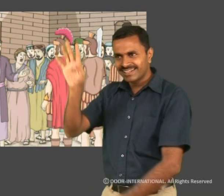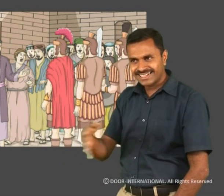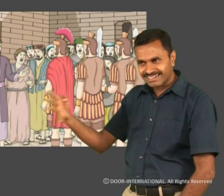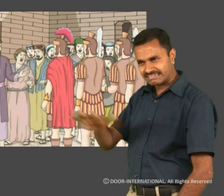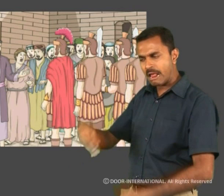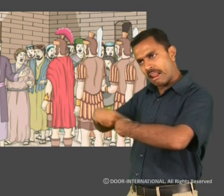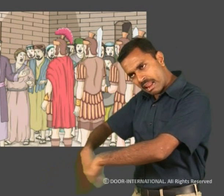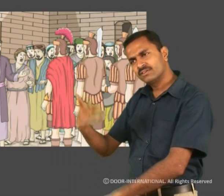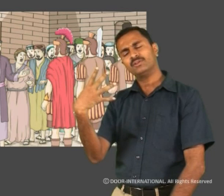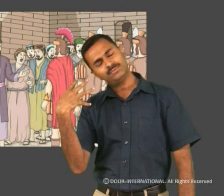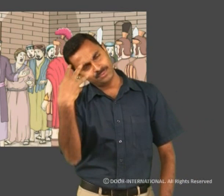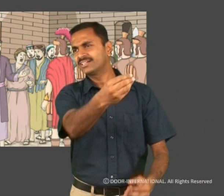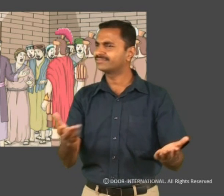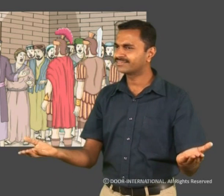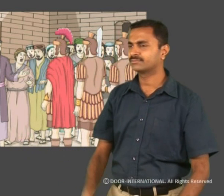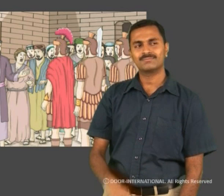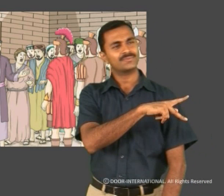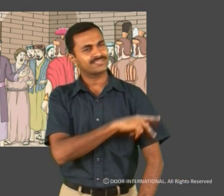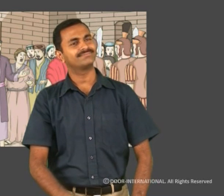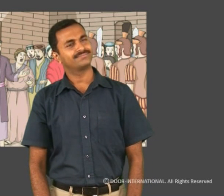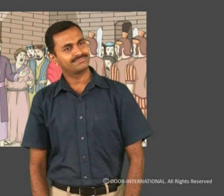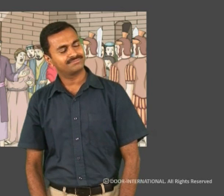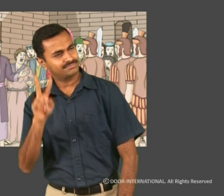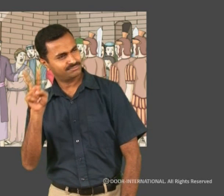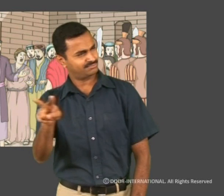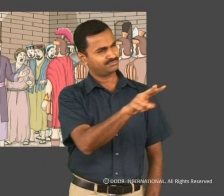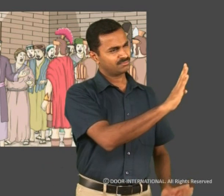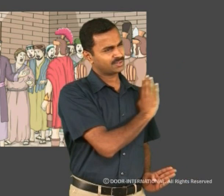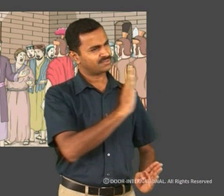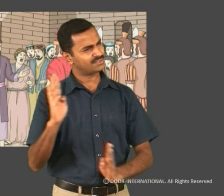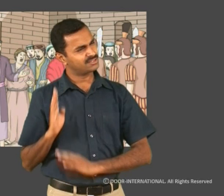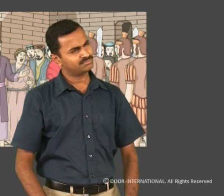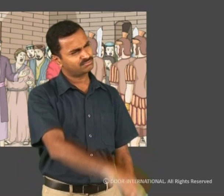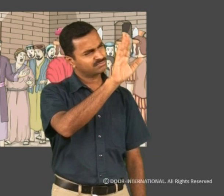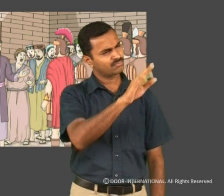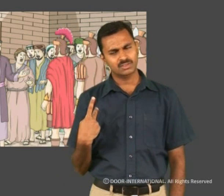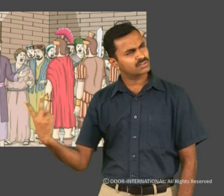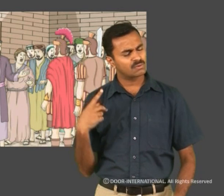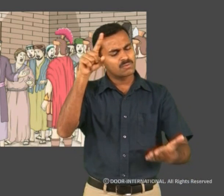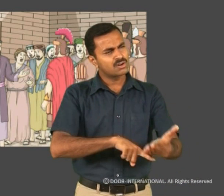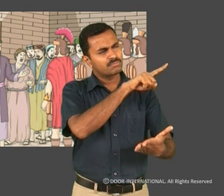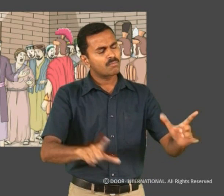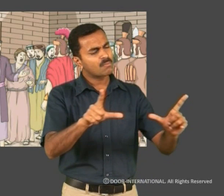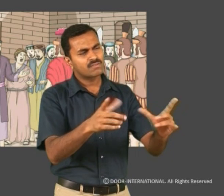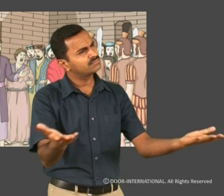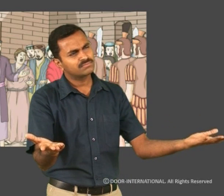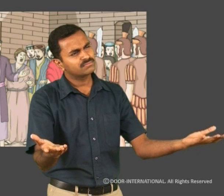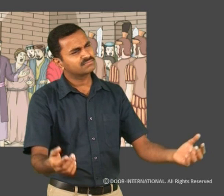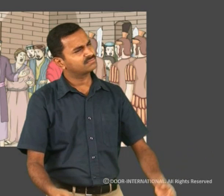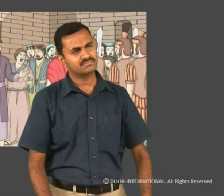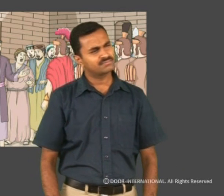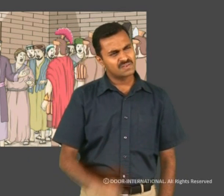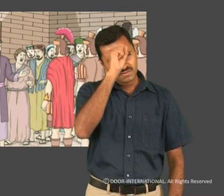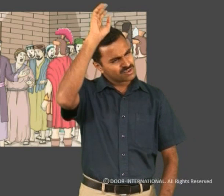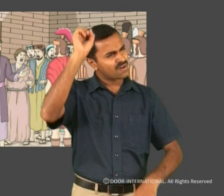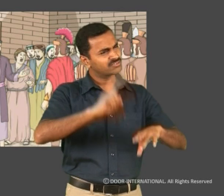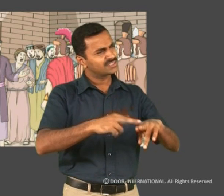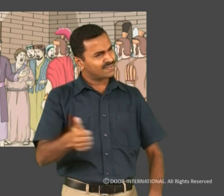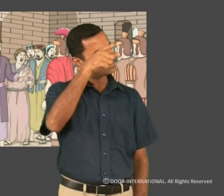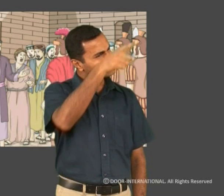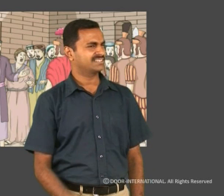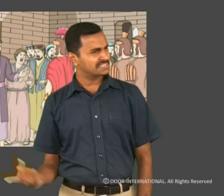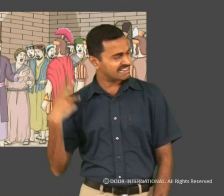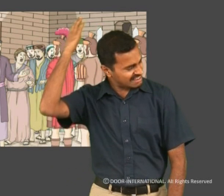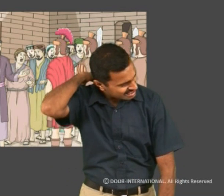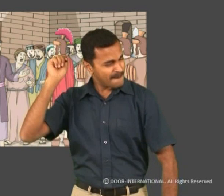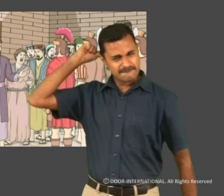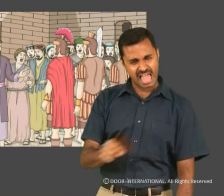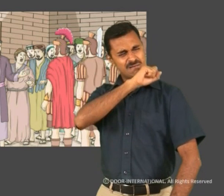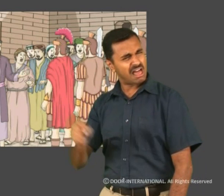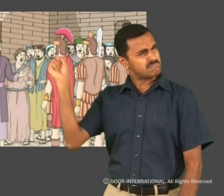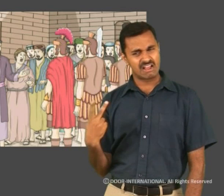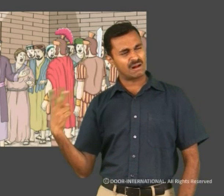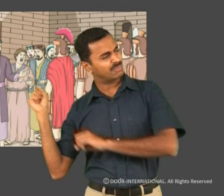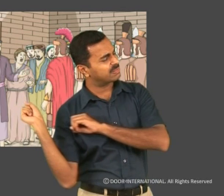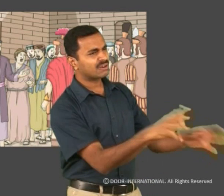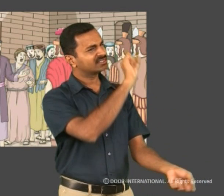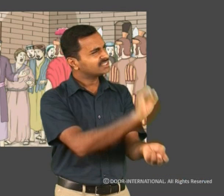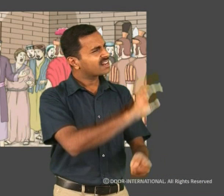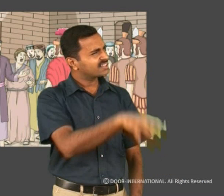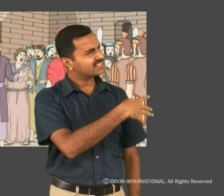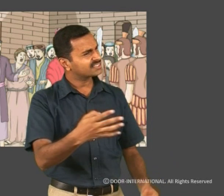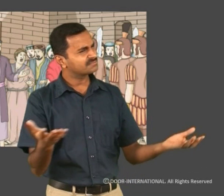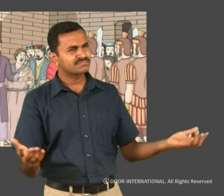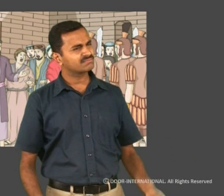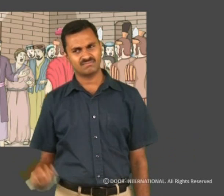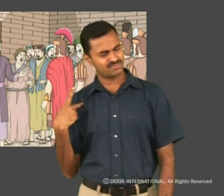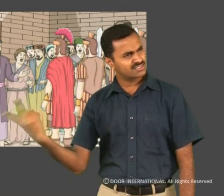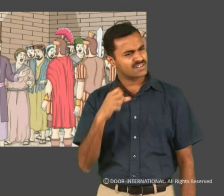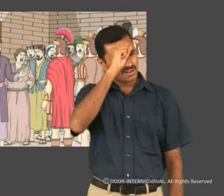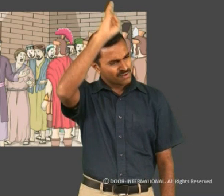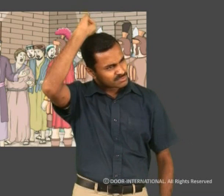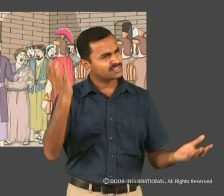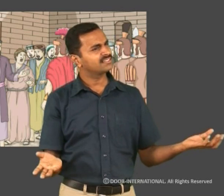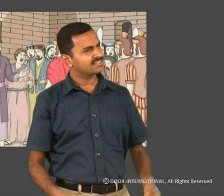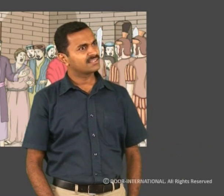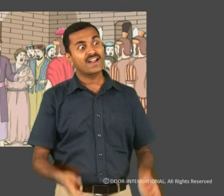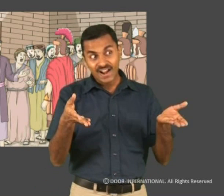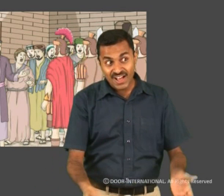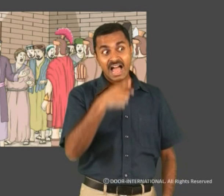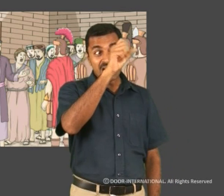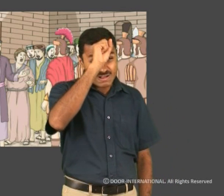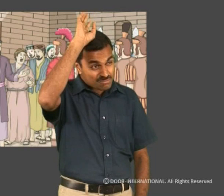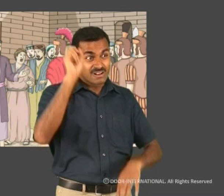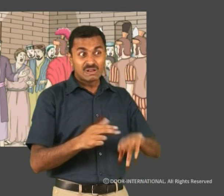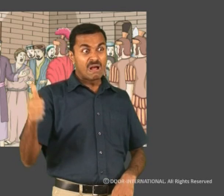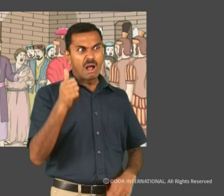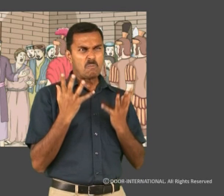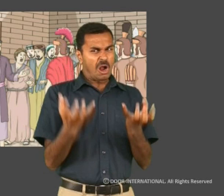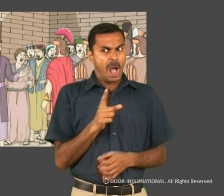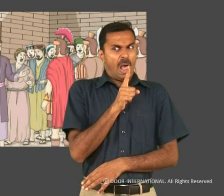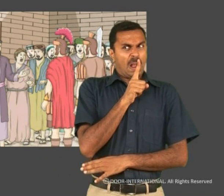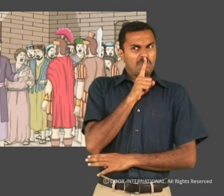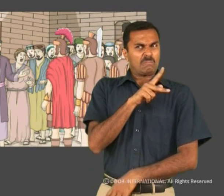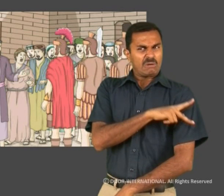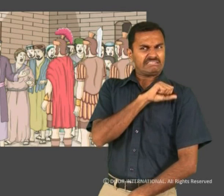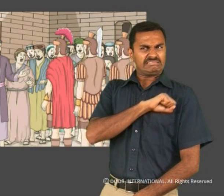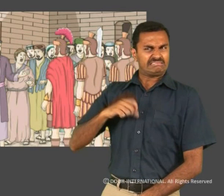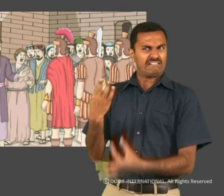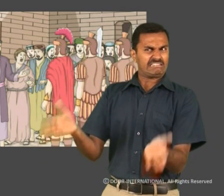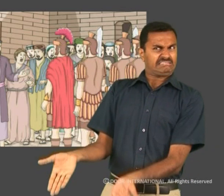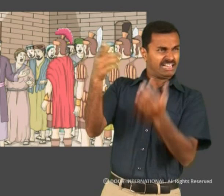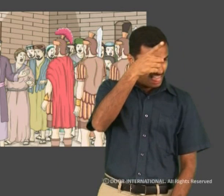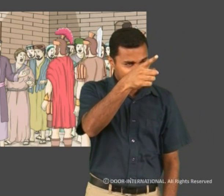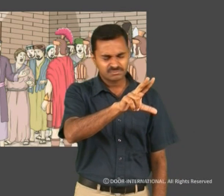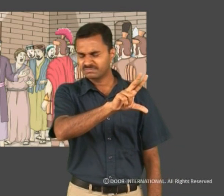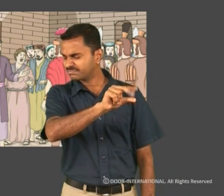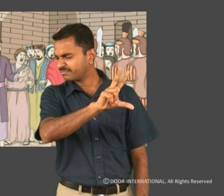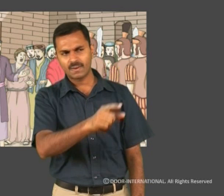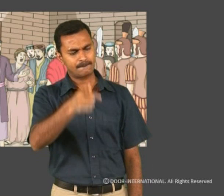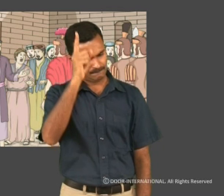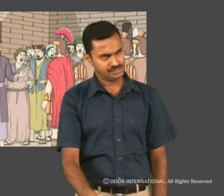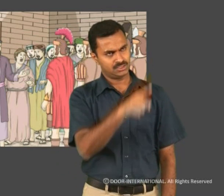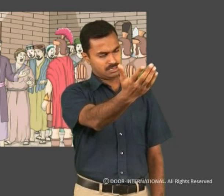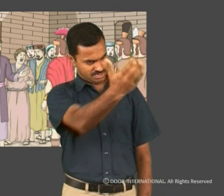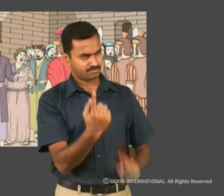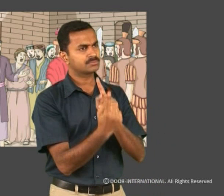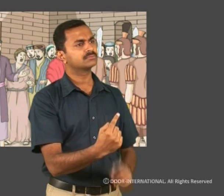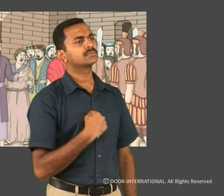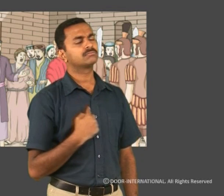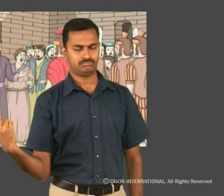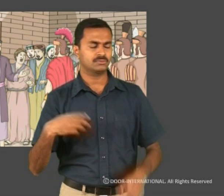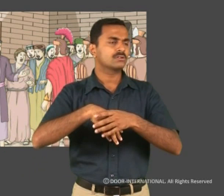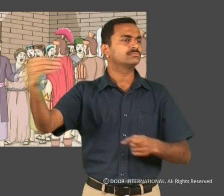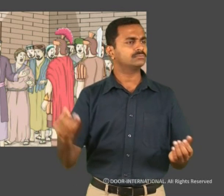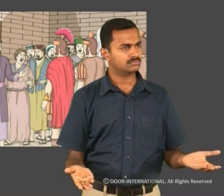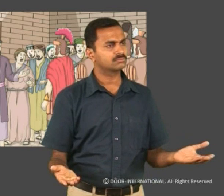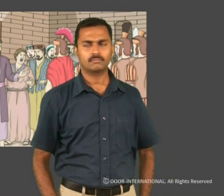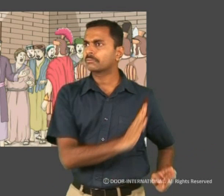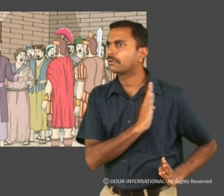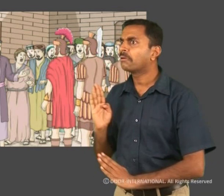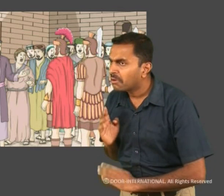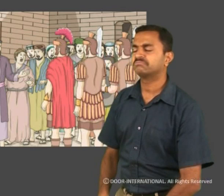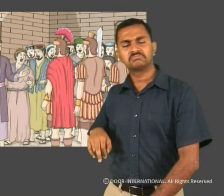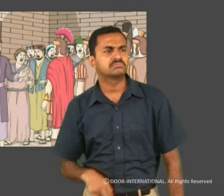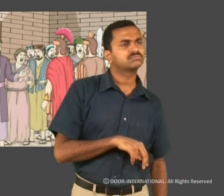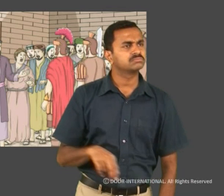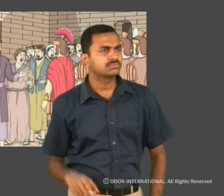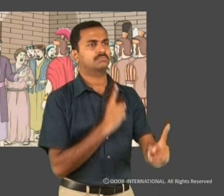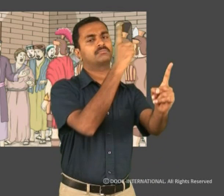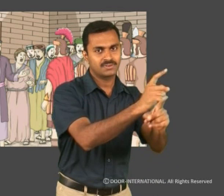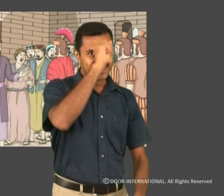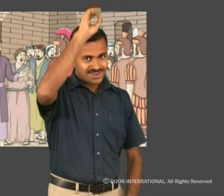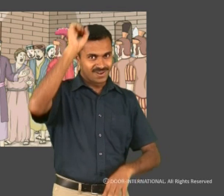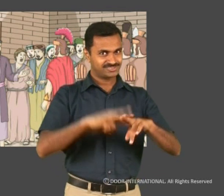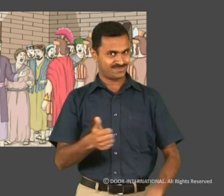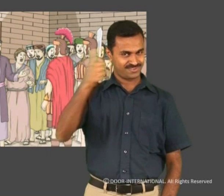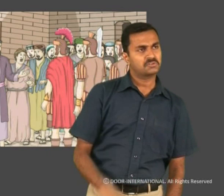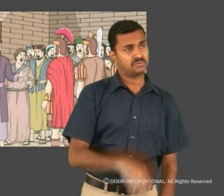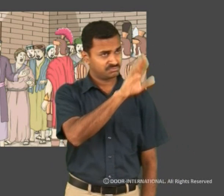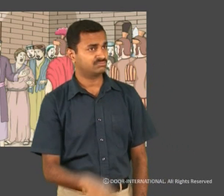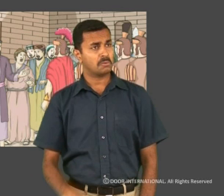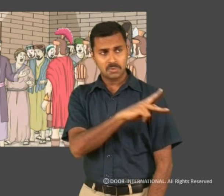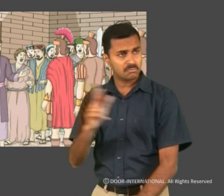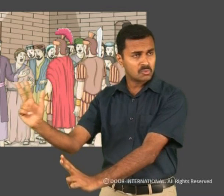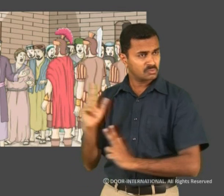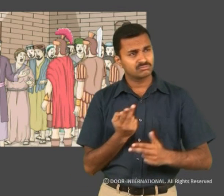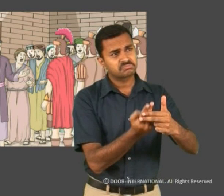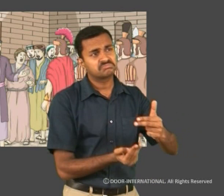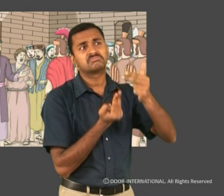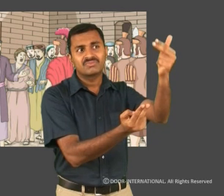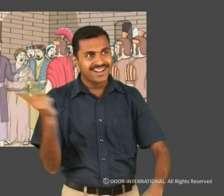But Paul said to the officers, “They beat us publicly without a trial and threw us into prison, even though we are Roman citizens. And now do they want to send us away secretly? Absolutely not! Let them come themselves and escort us out!”